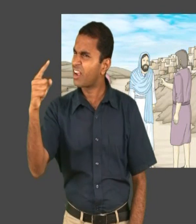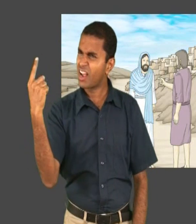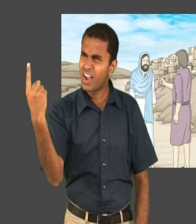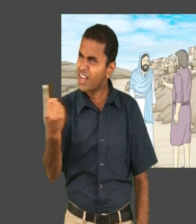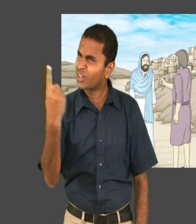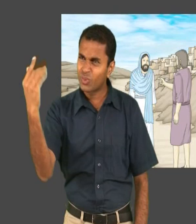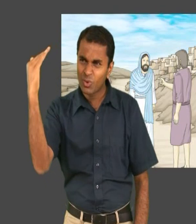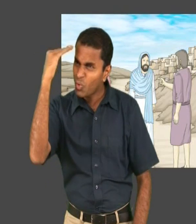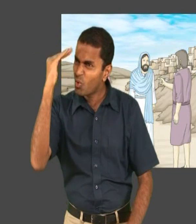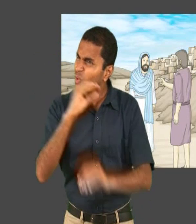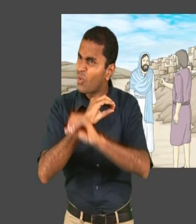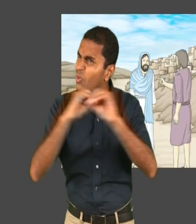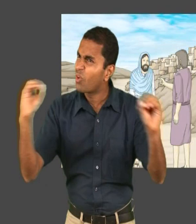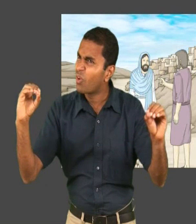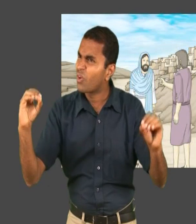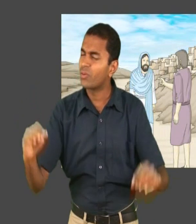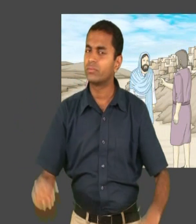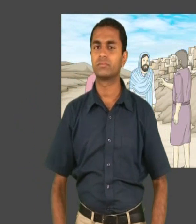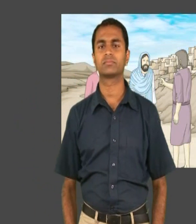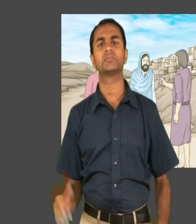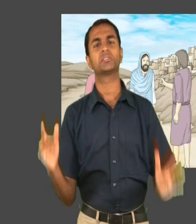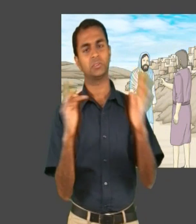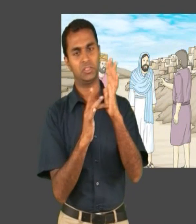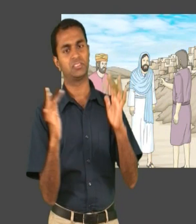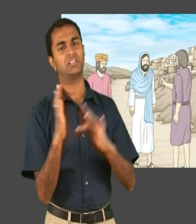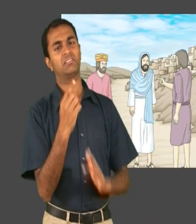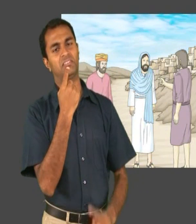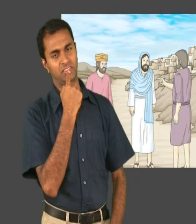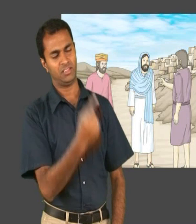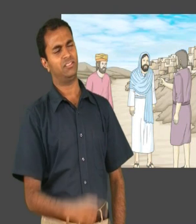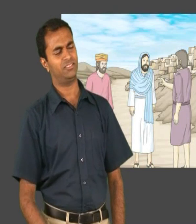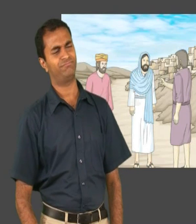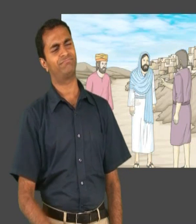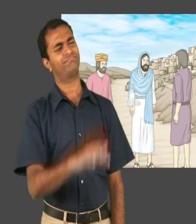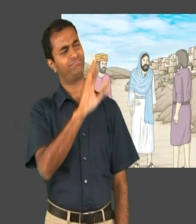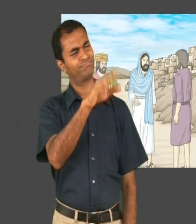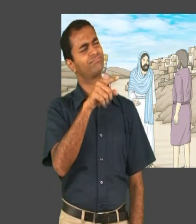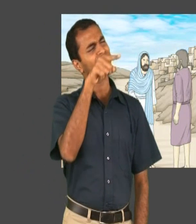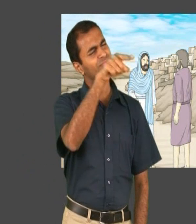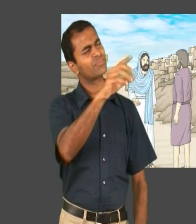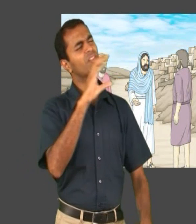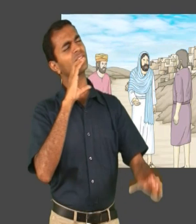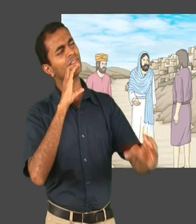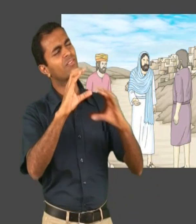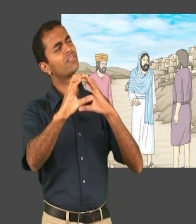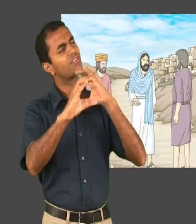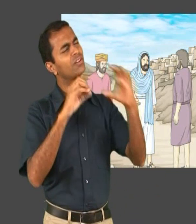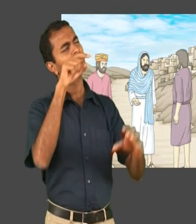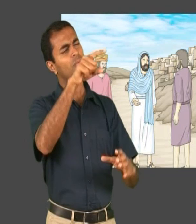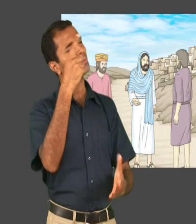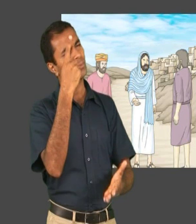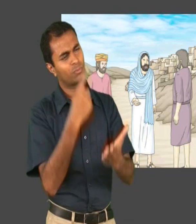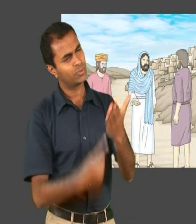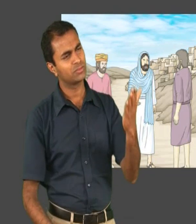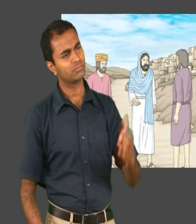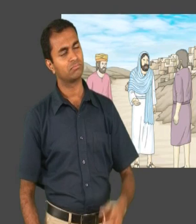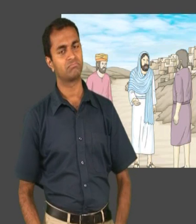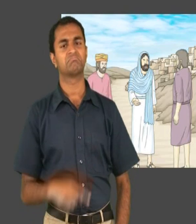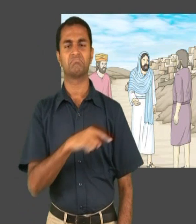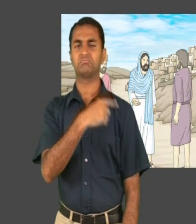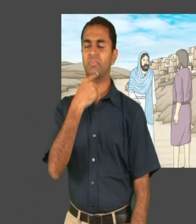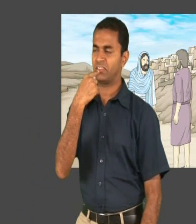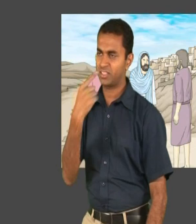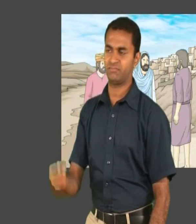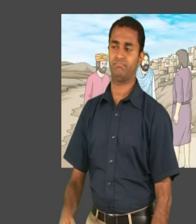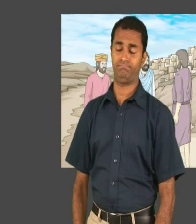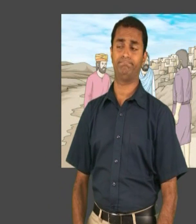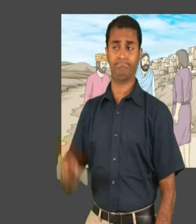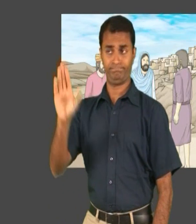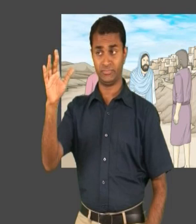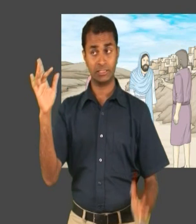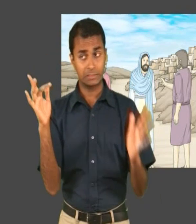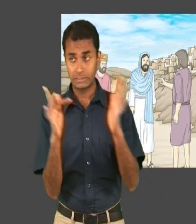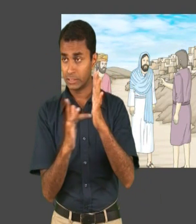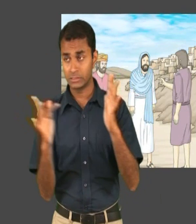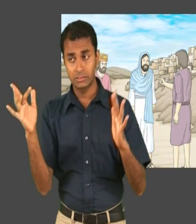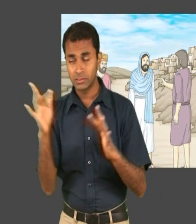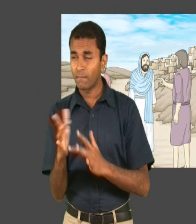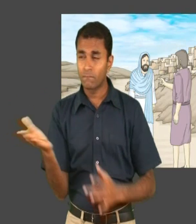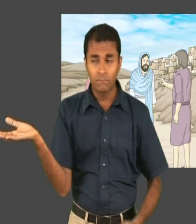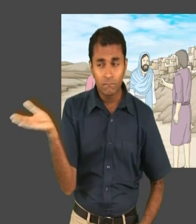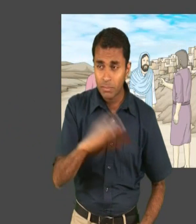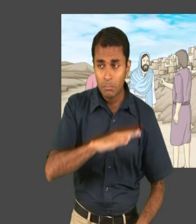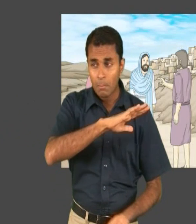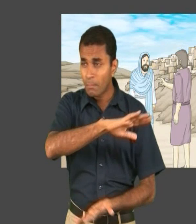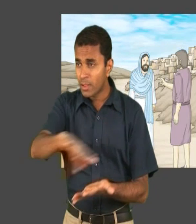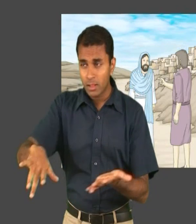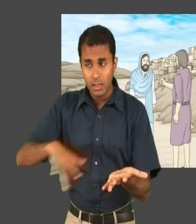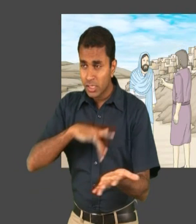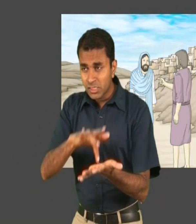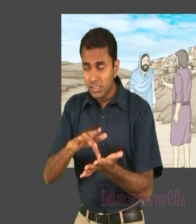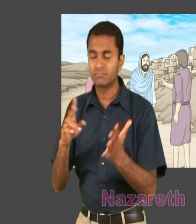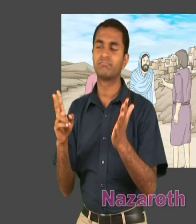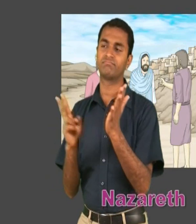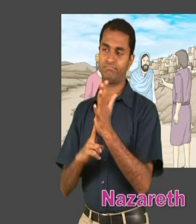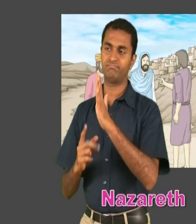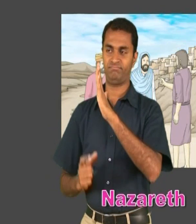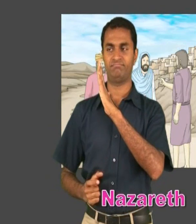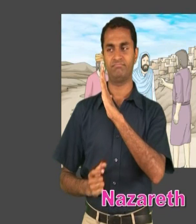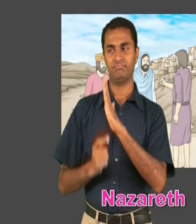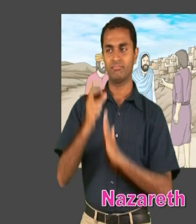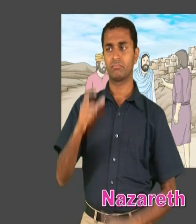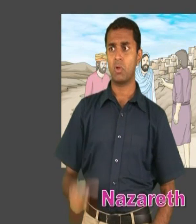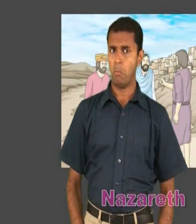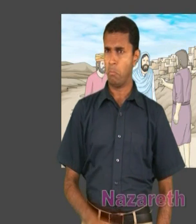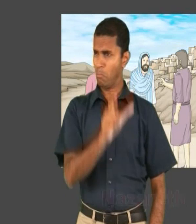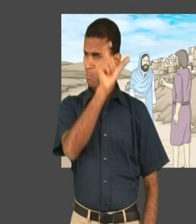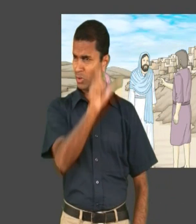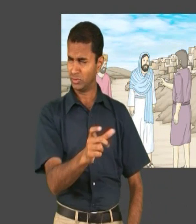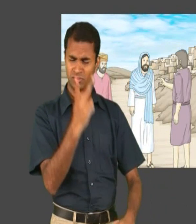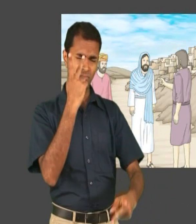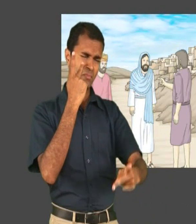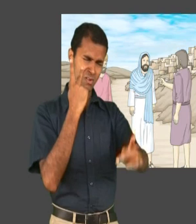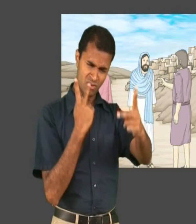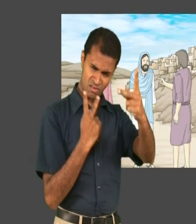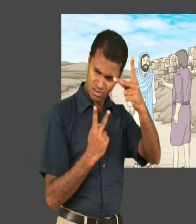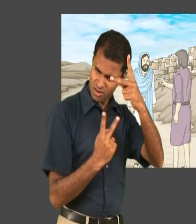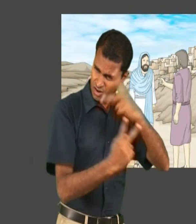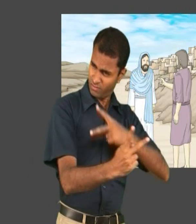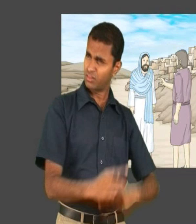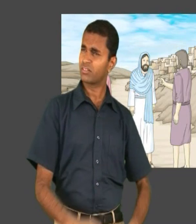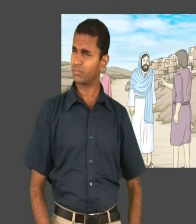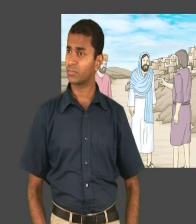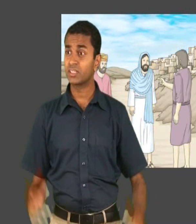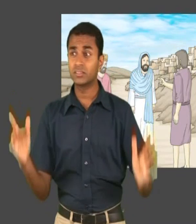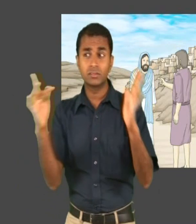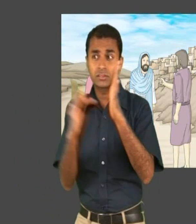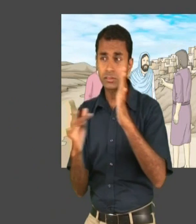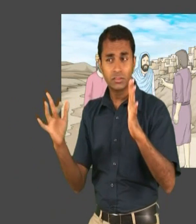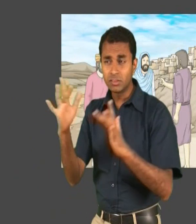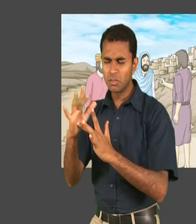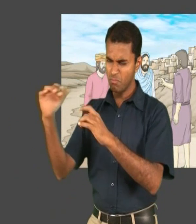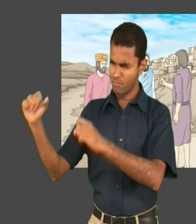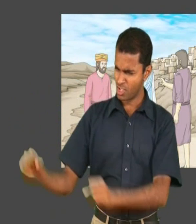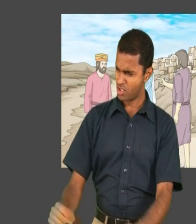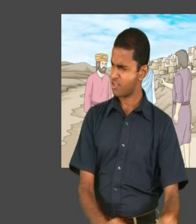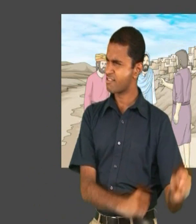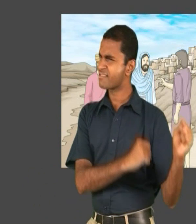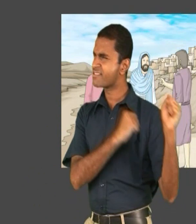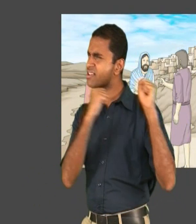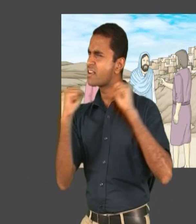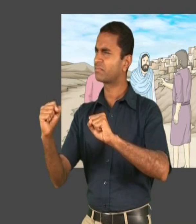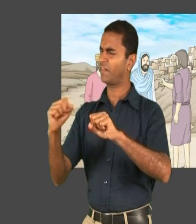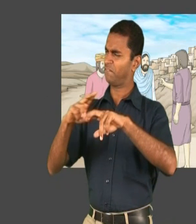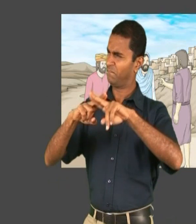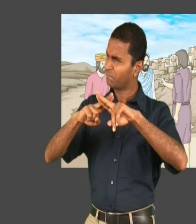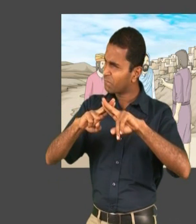“What things?” He asked. “The events involving Jesus of Nazareth,” they answered.